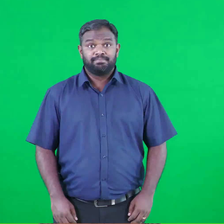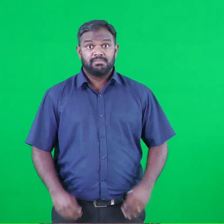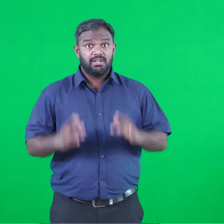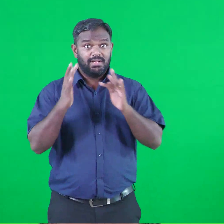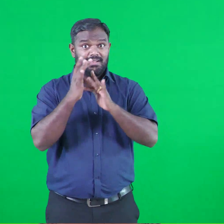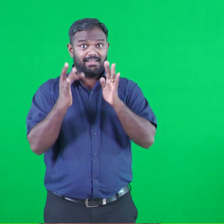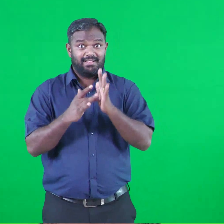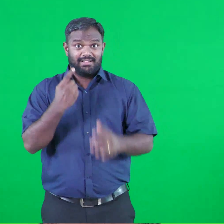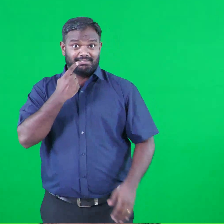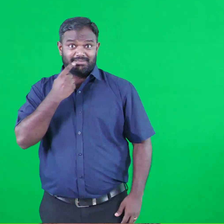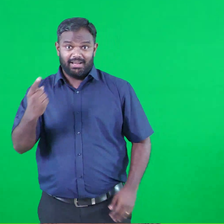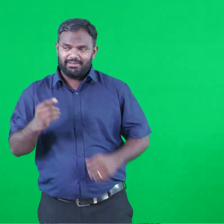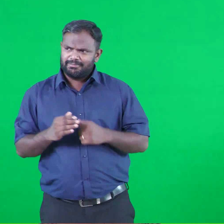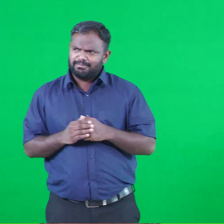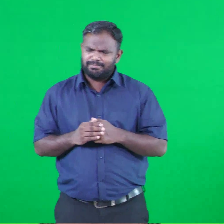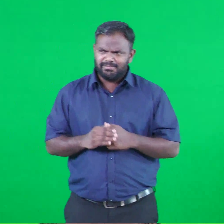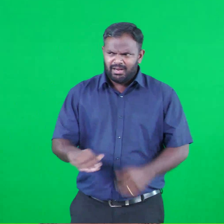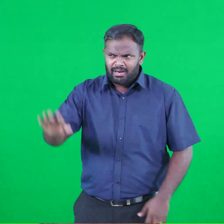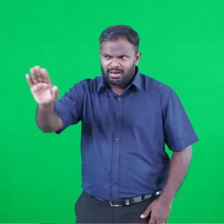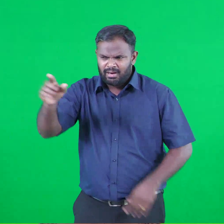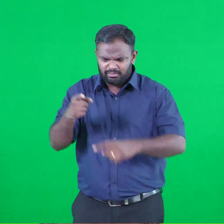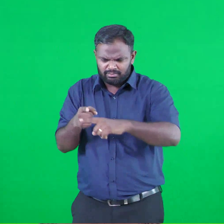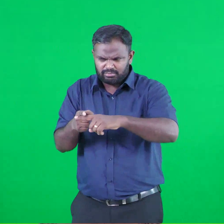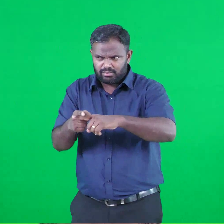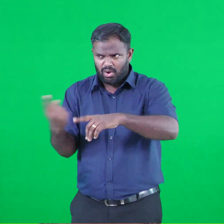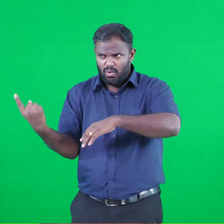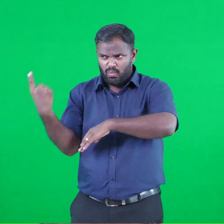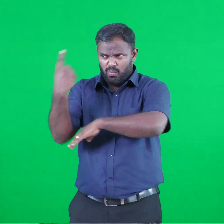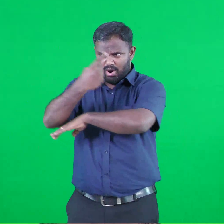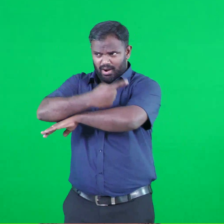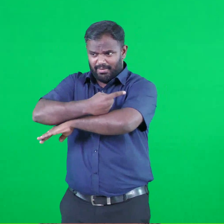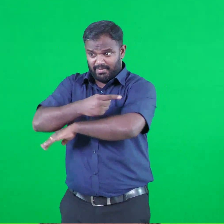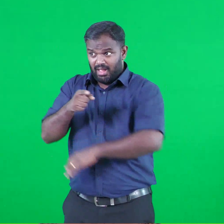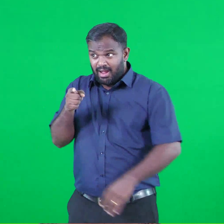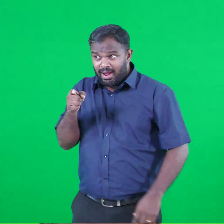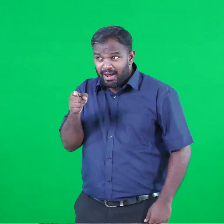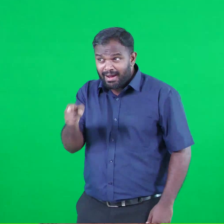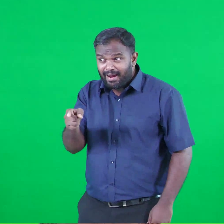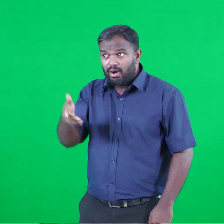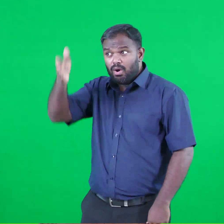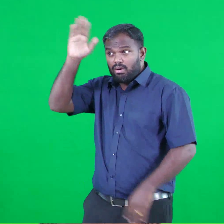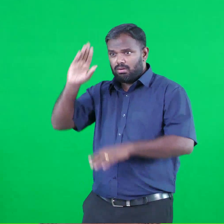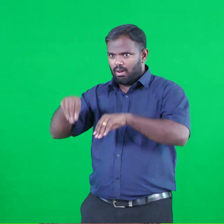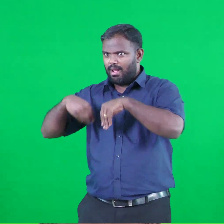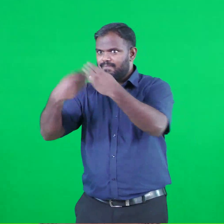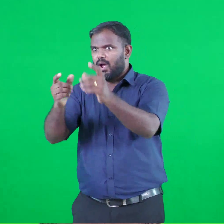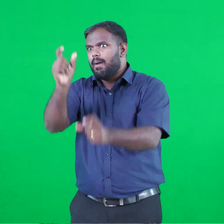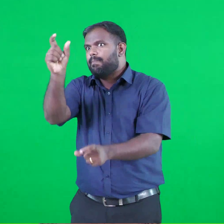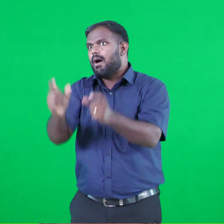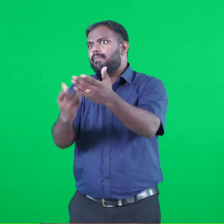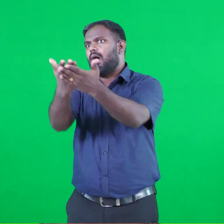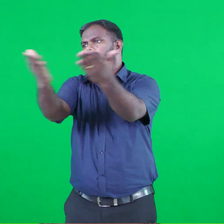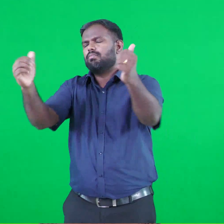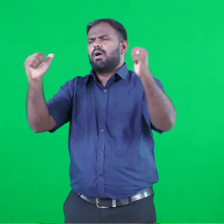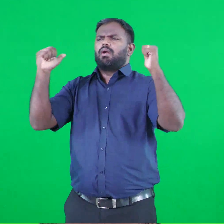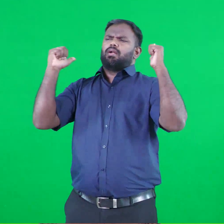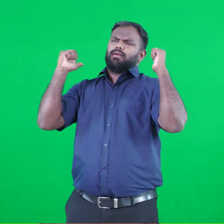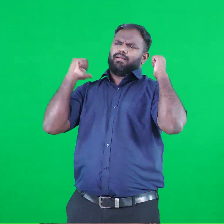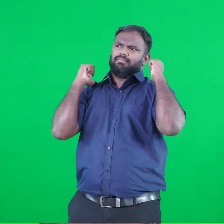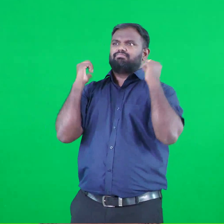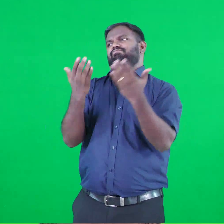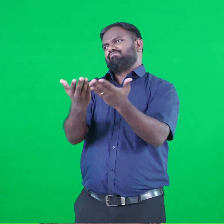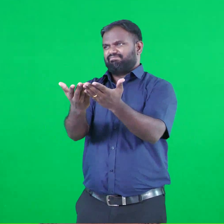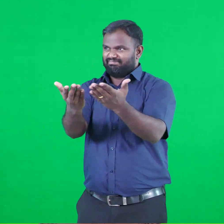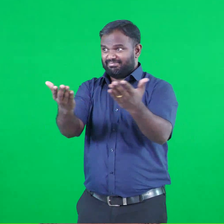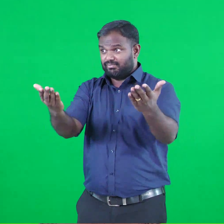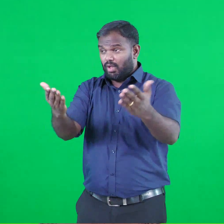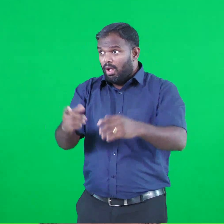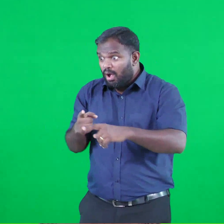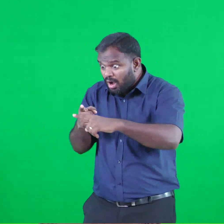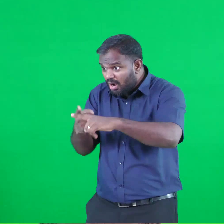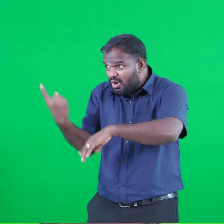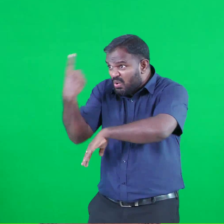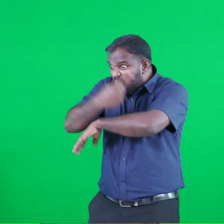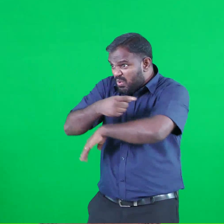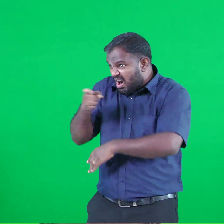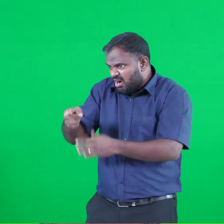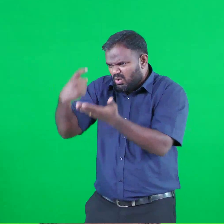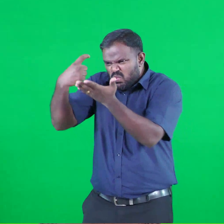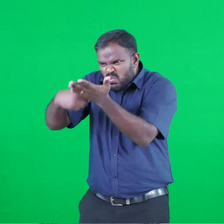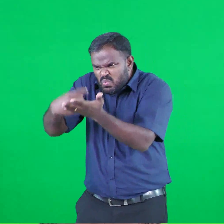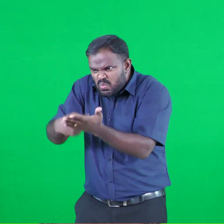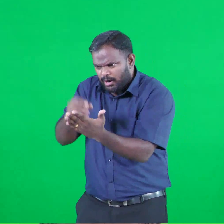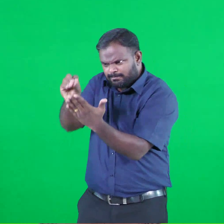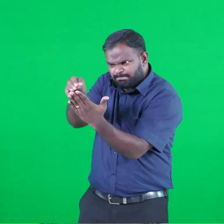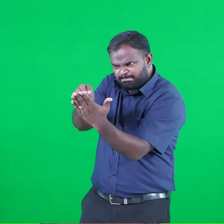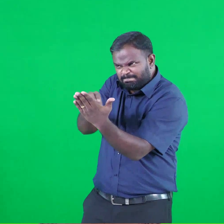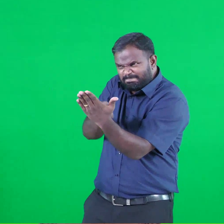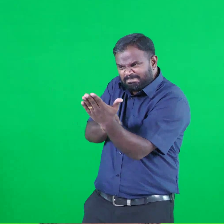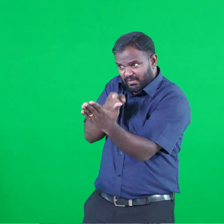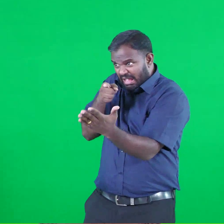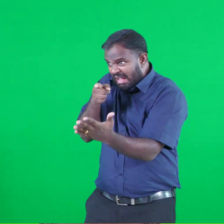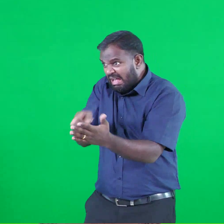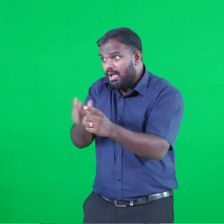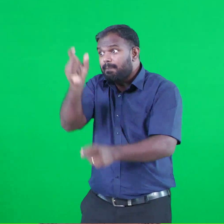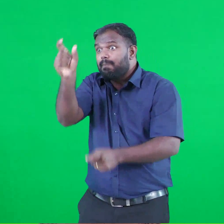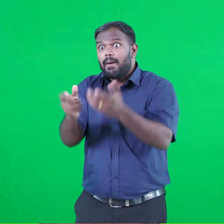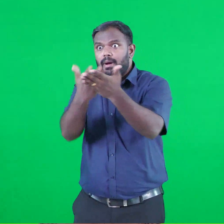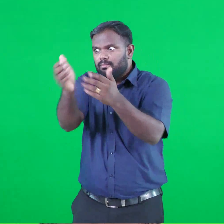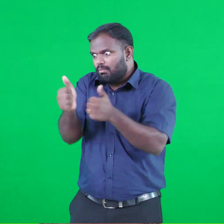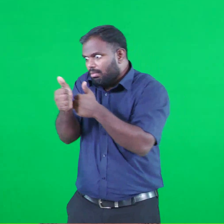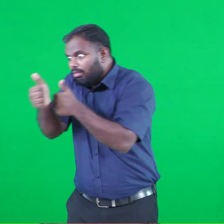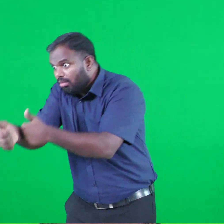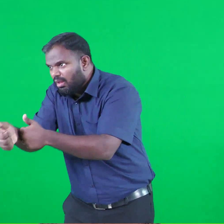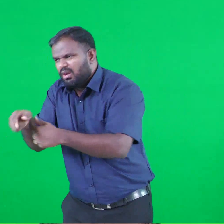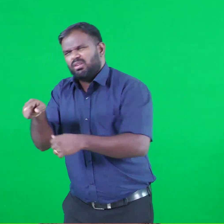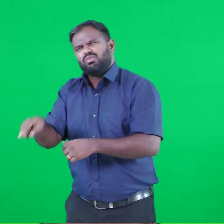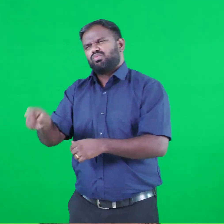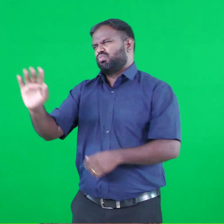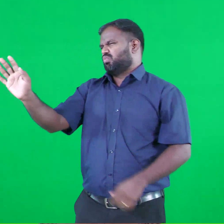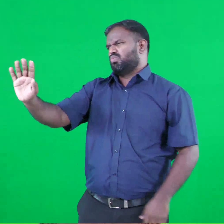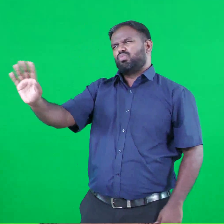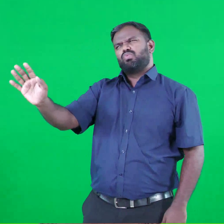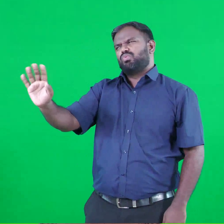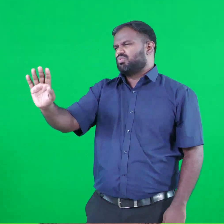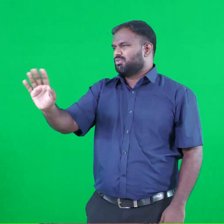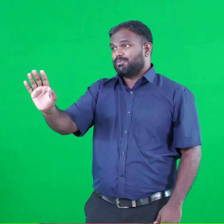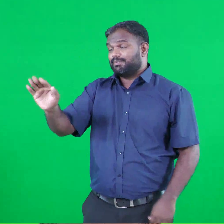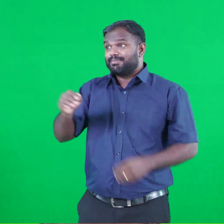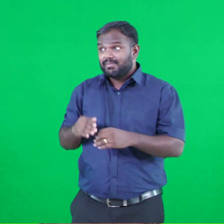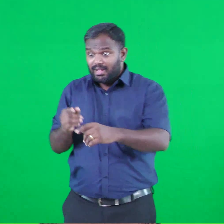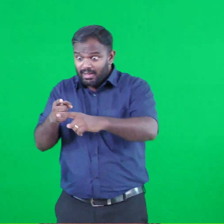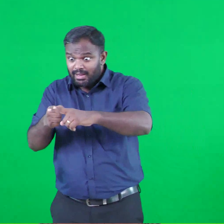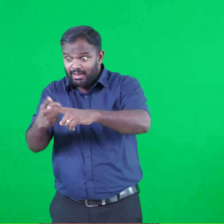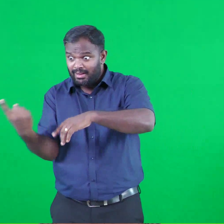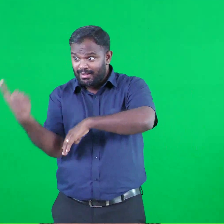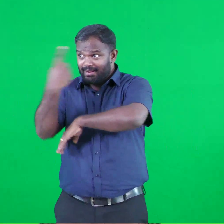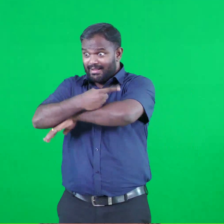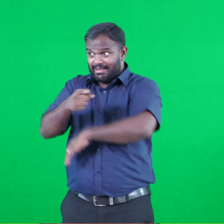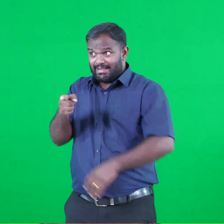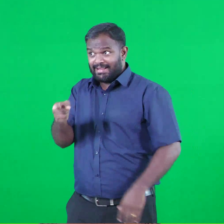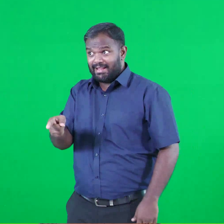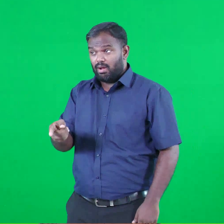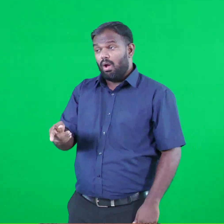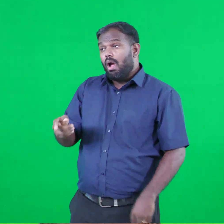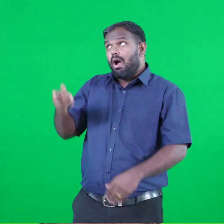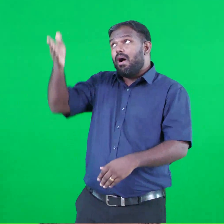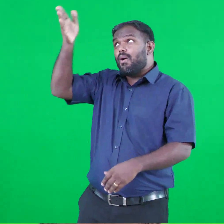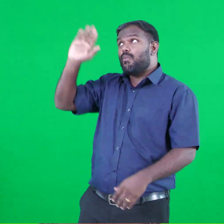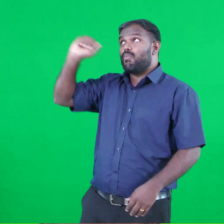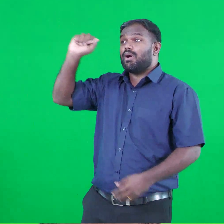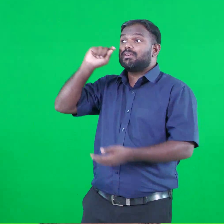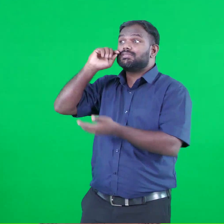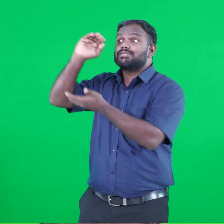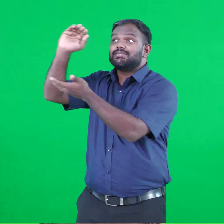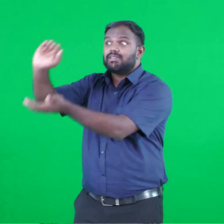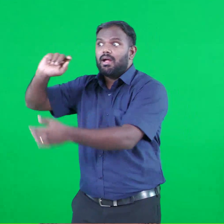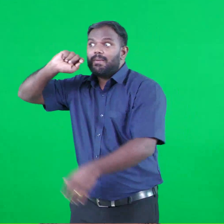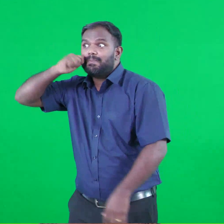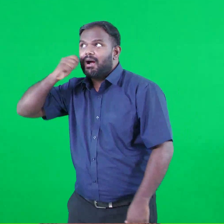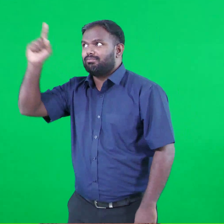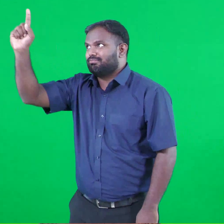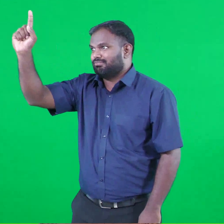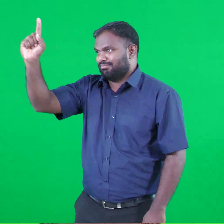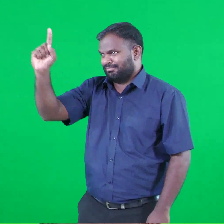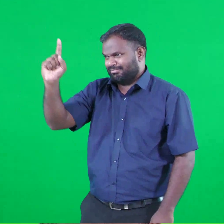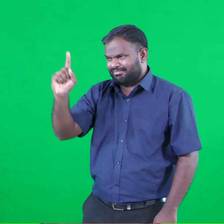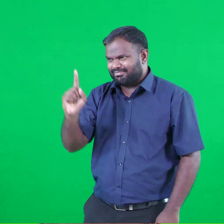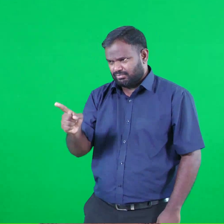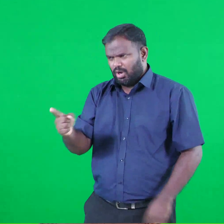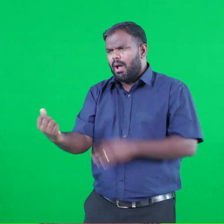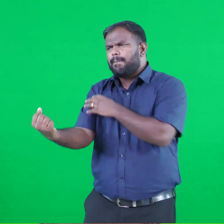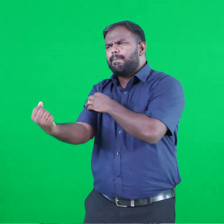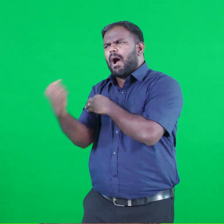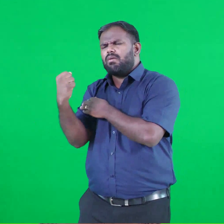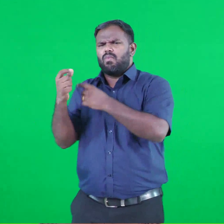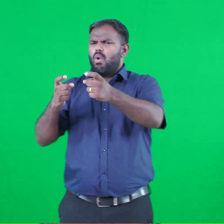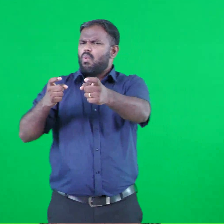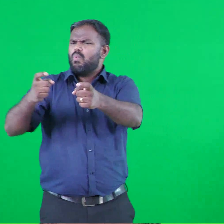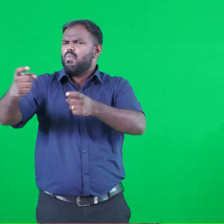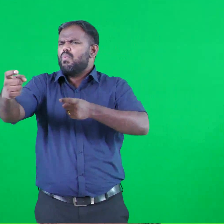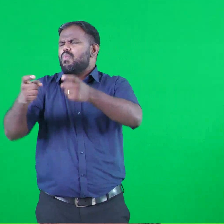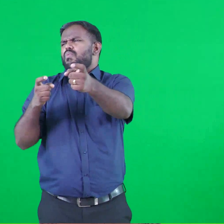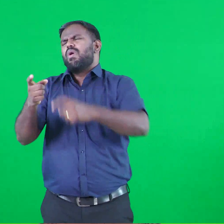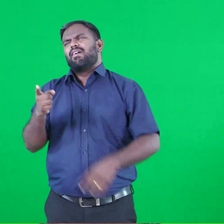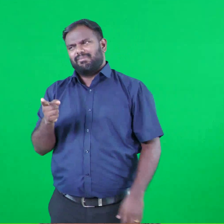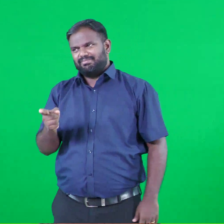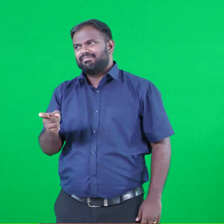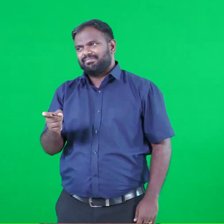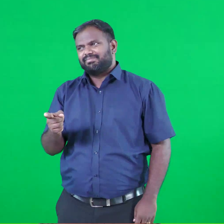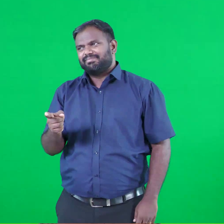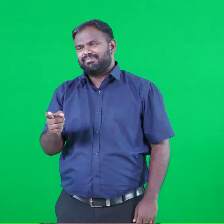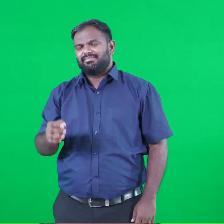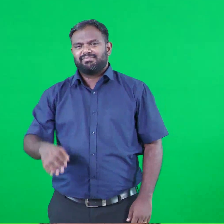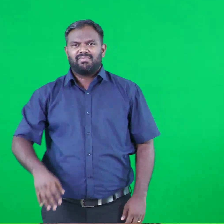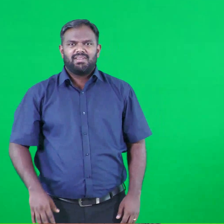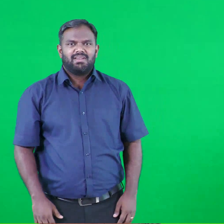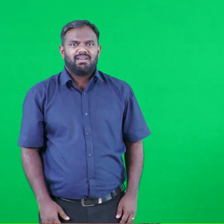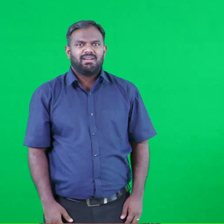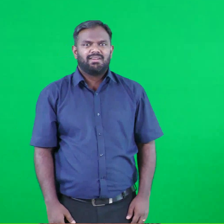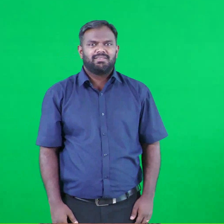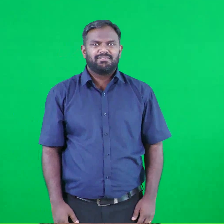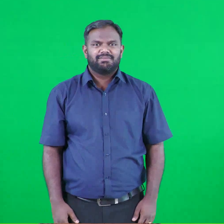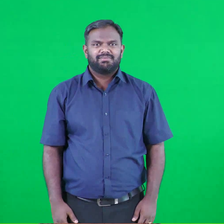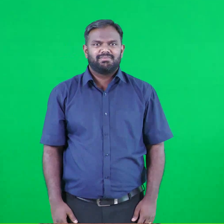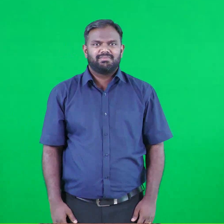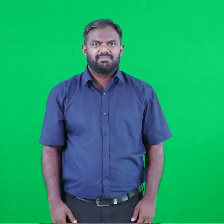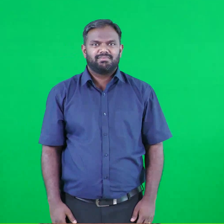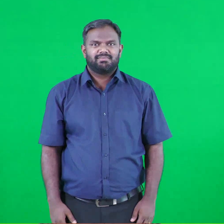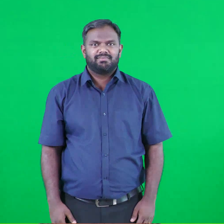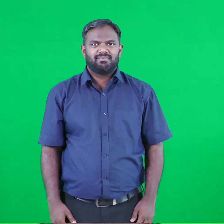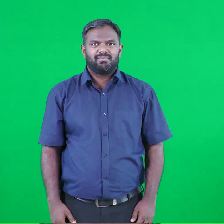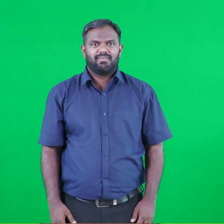Then Jesus declared, "The Sabbath was made for man, not man for the Sabbath. Therefore, the Son of Man is Lord even of the Sabbath."